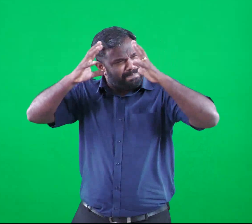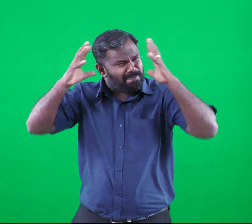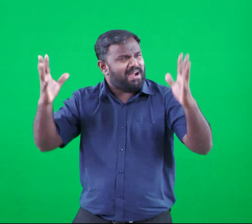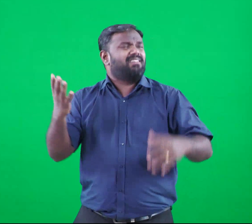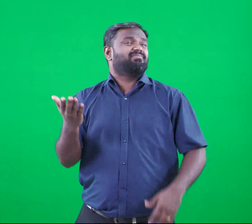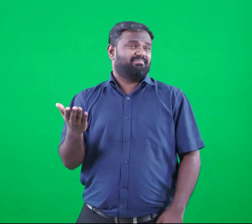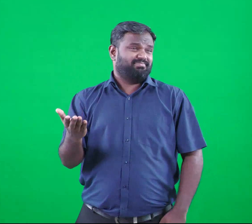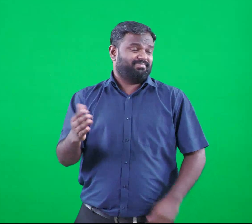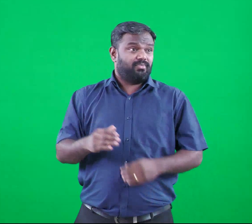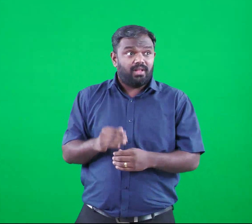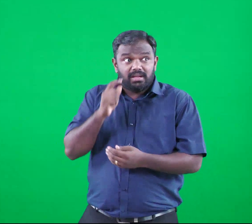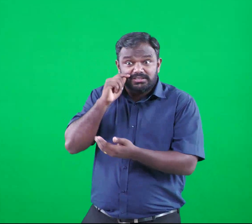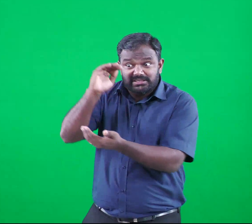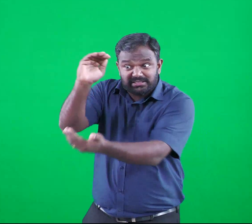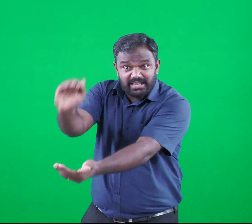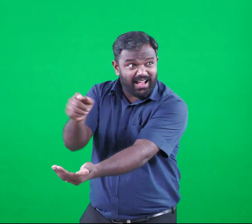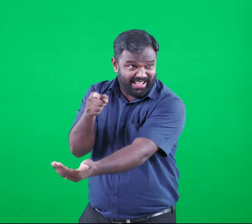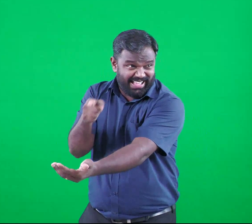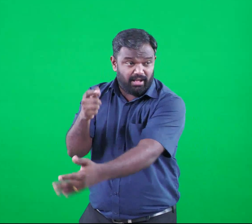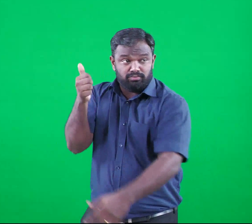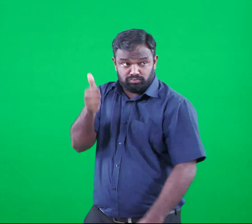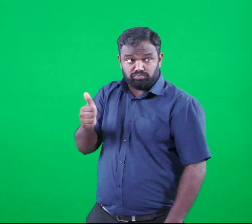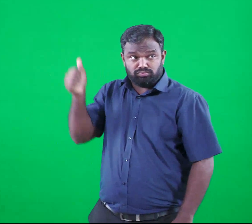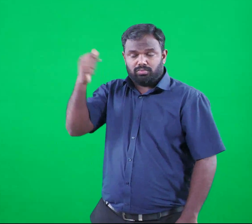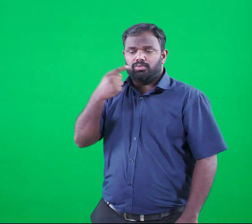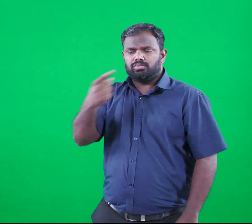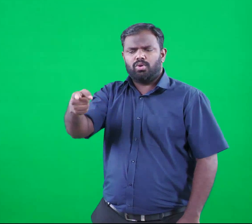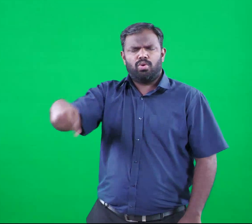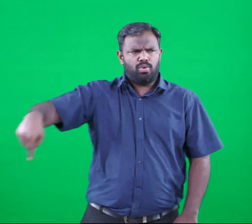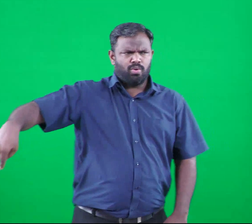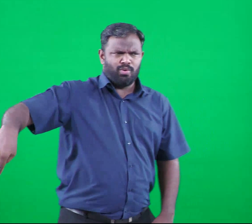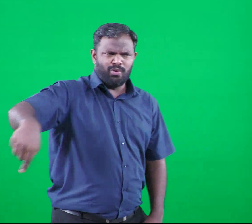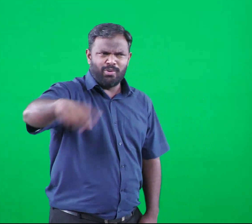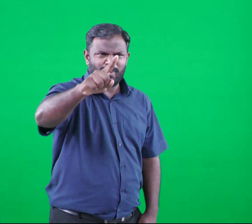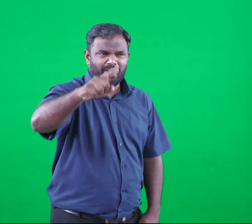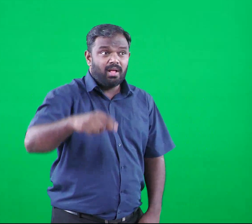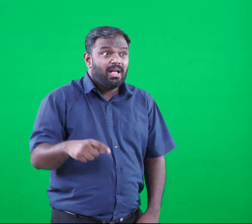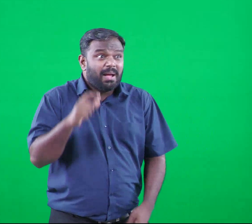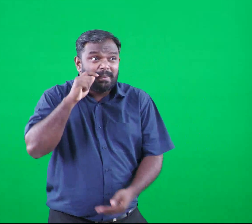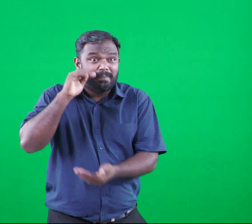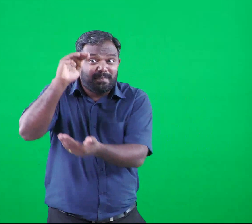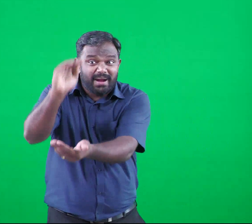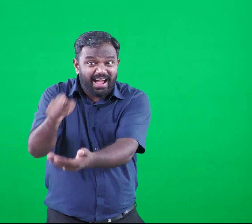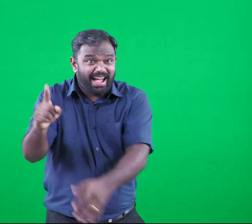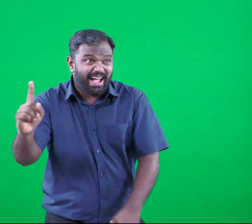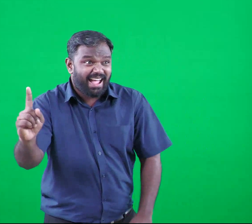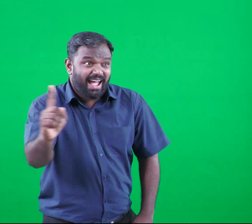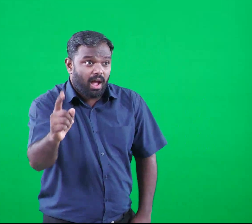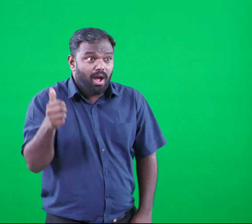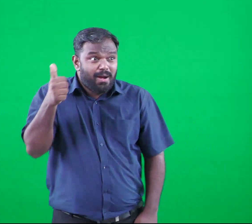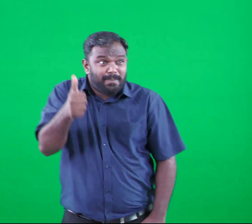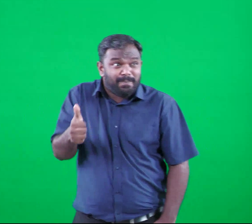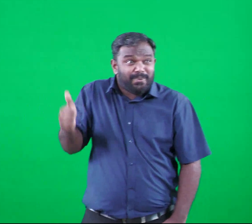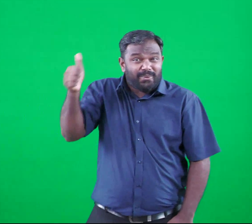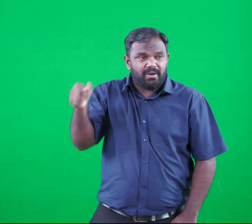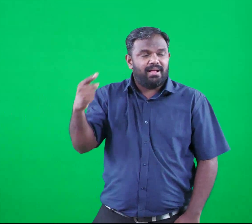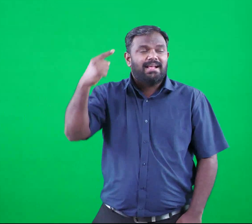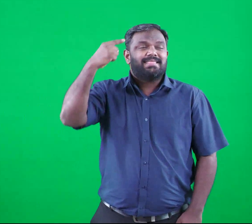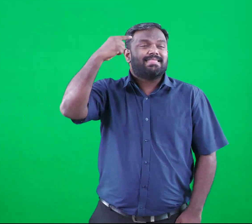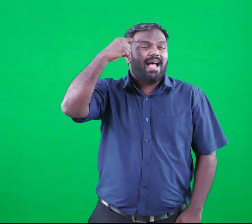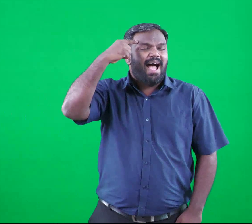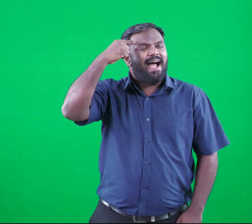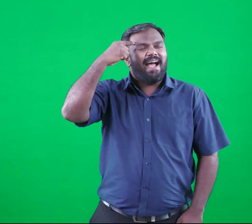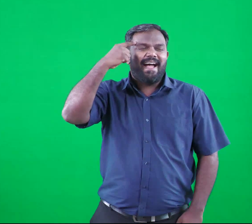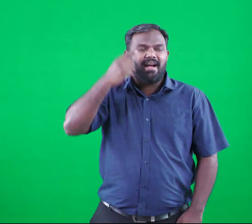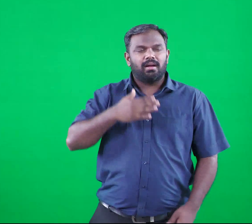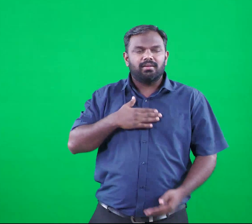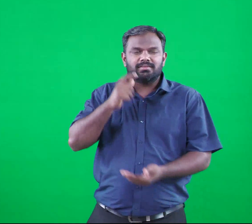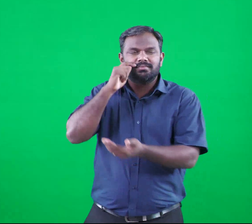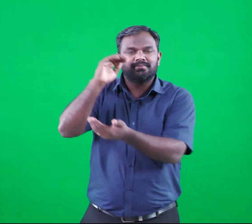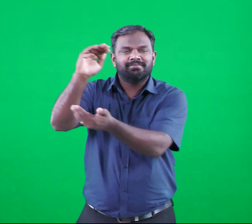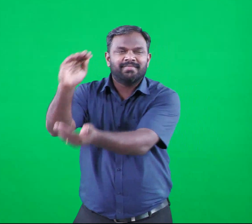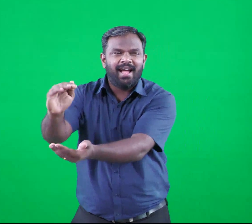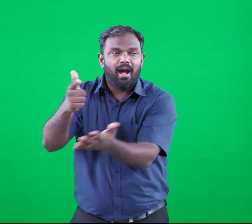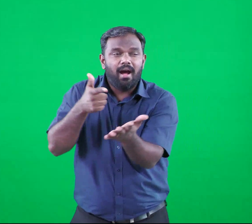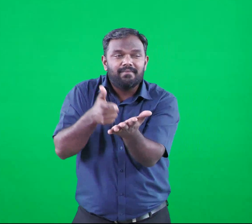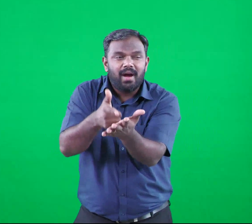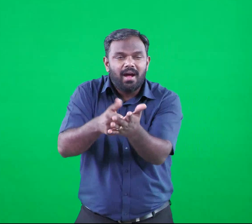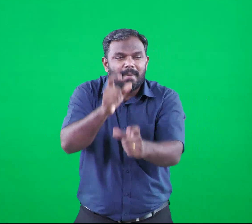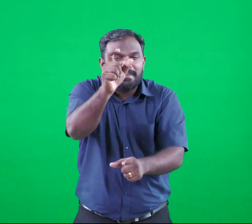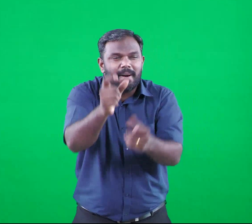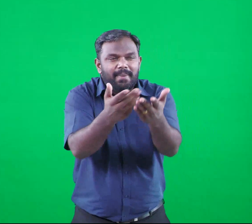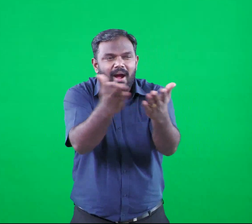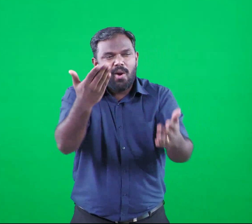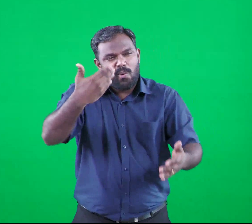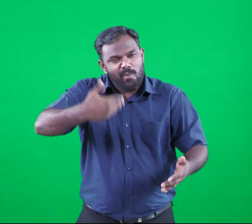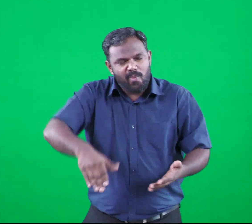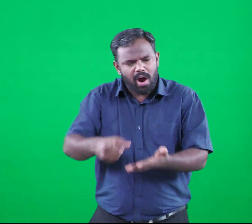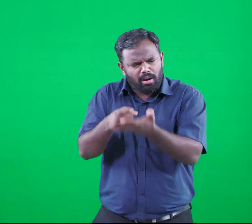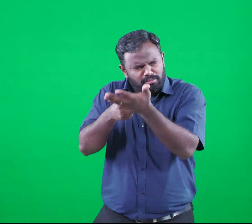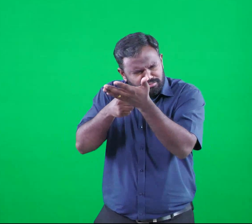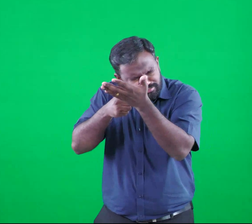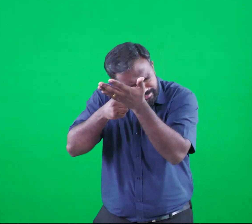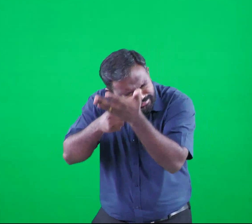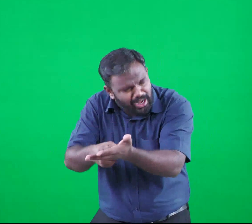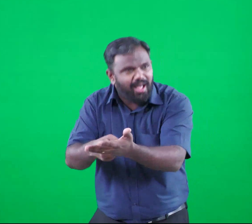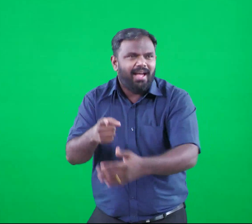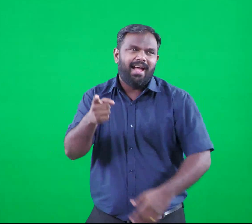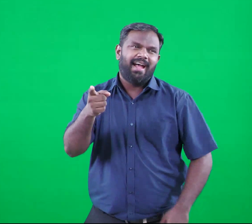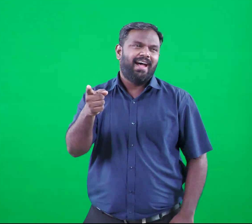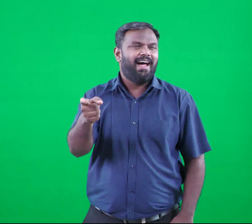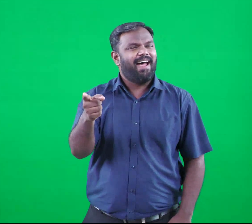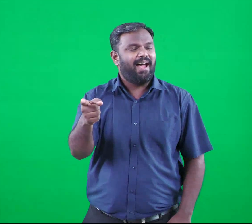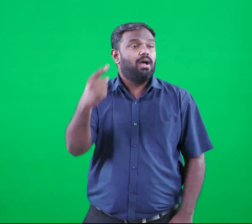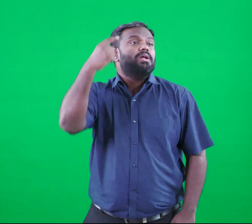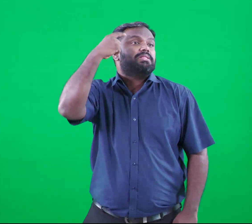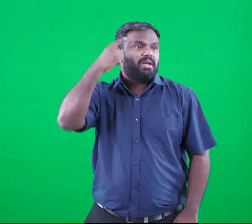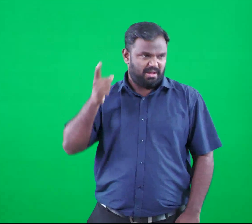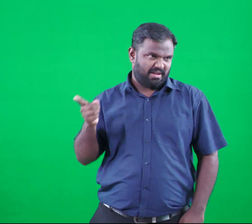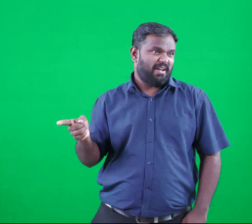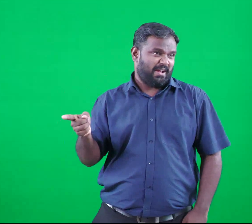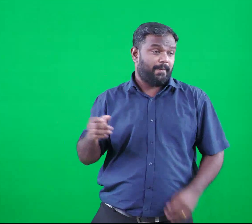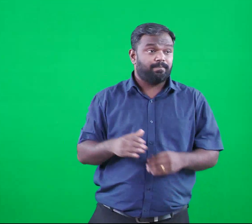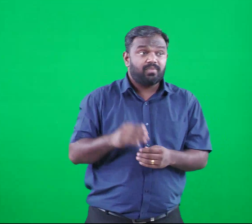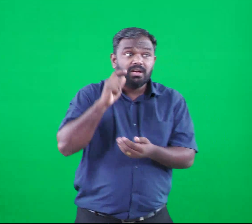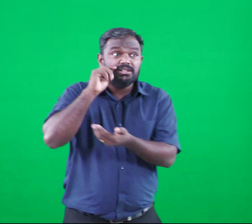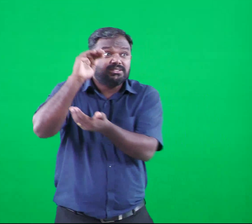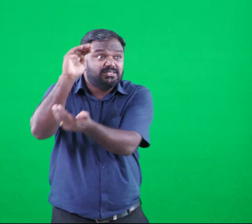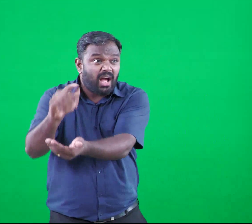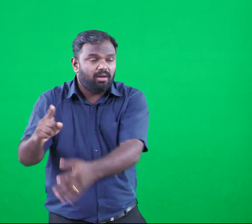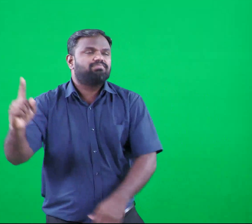' They will respect my son,' he said.